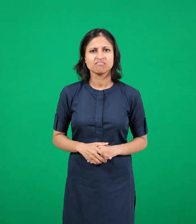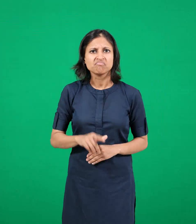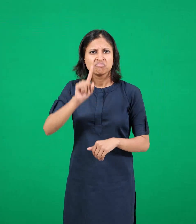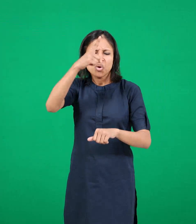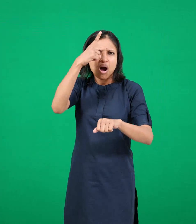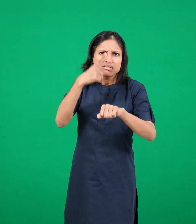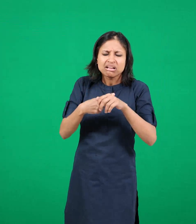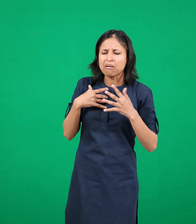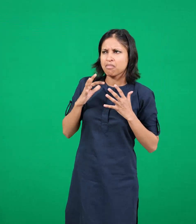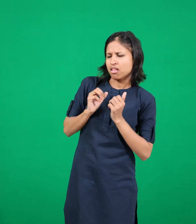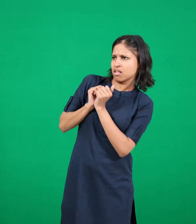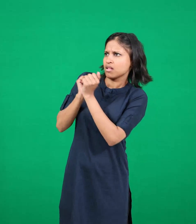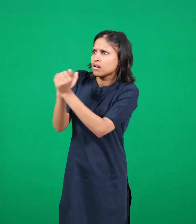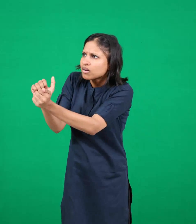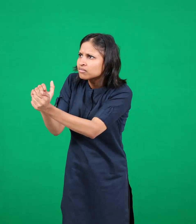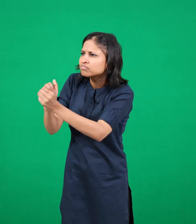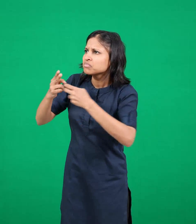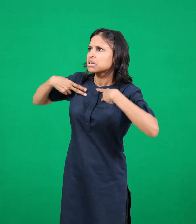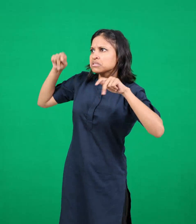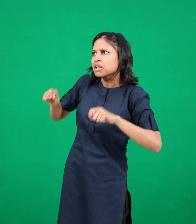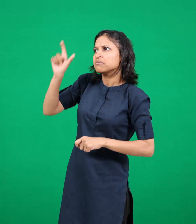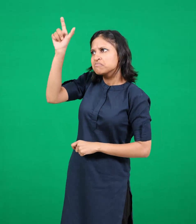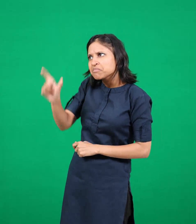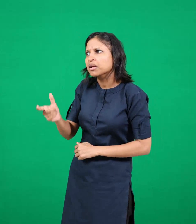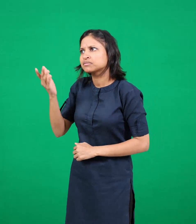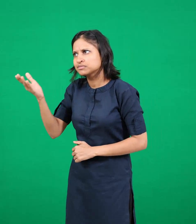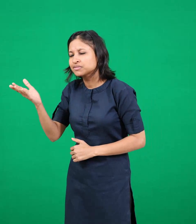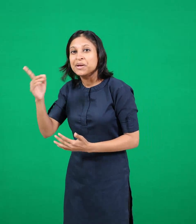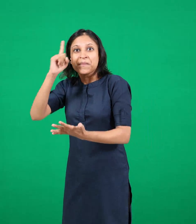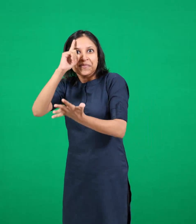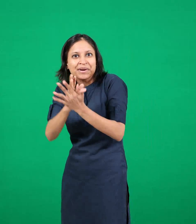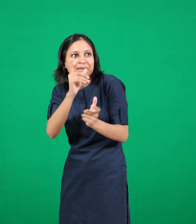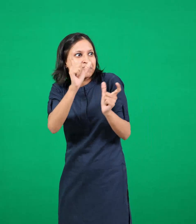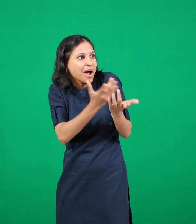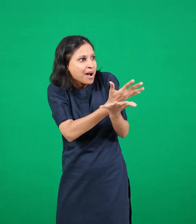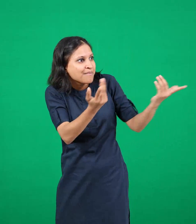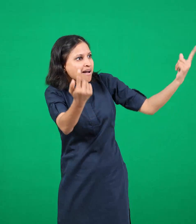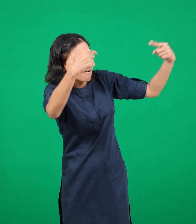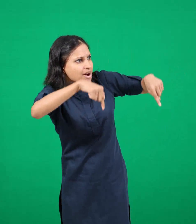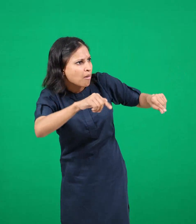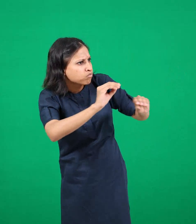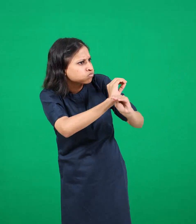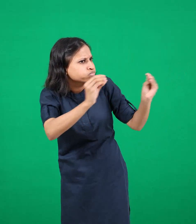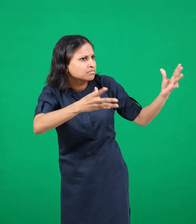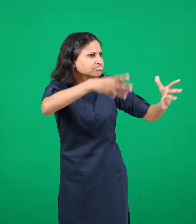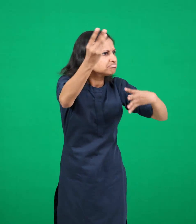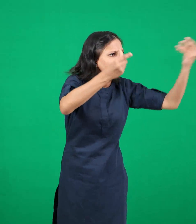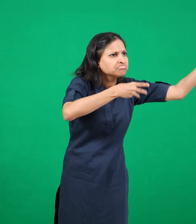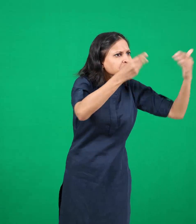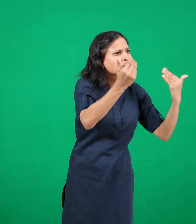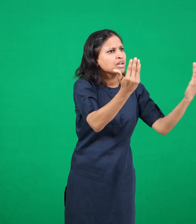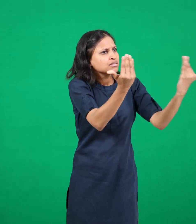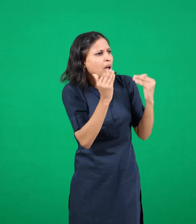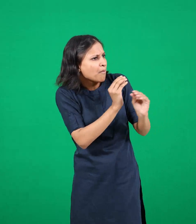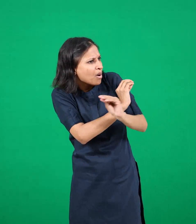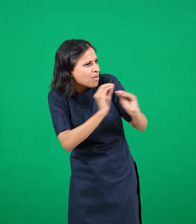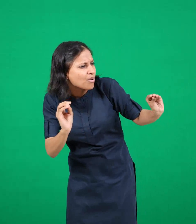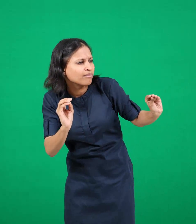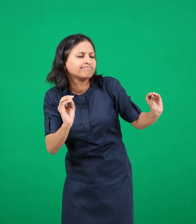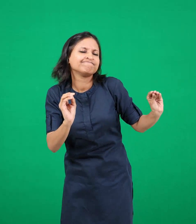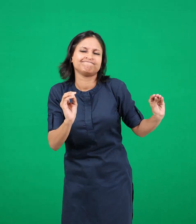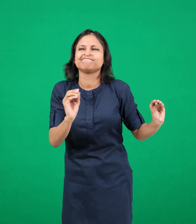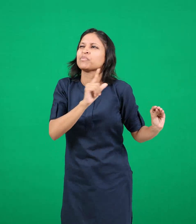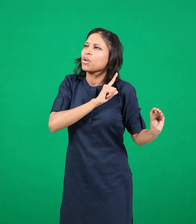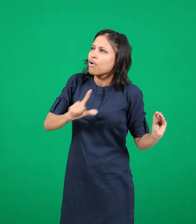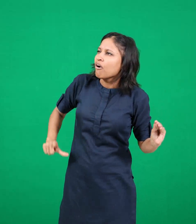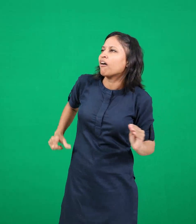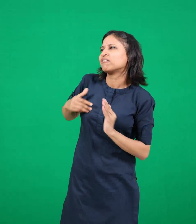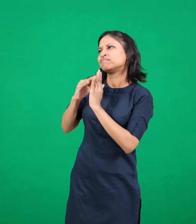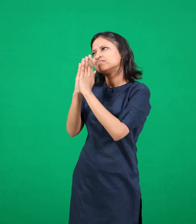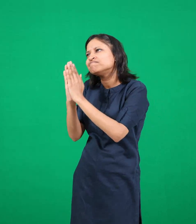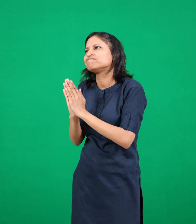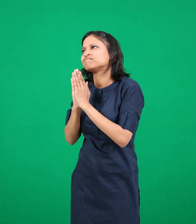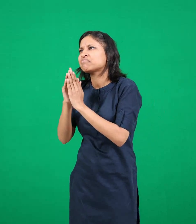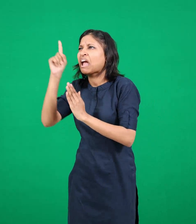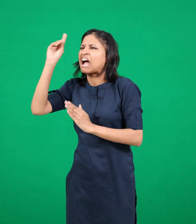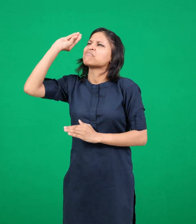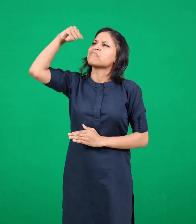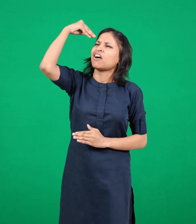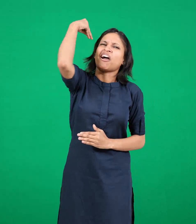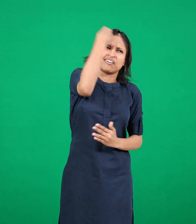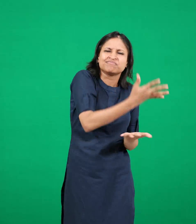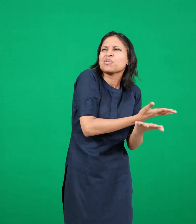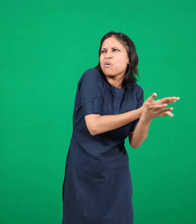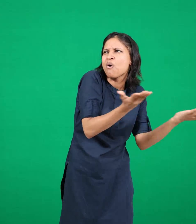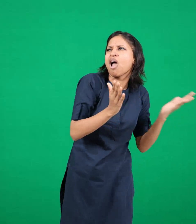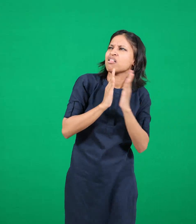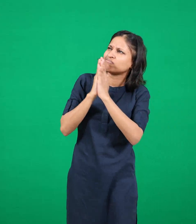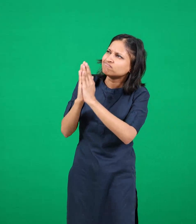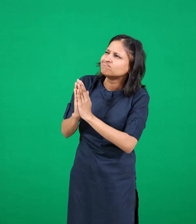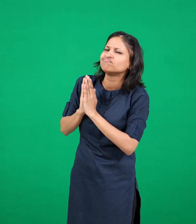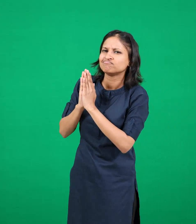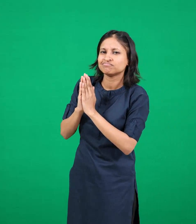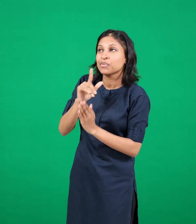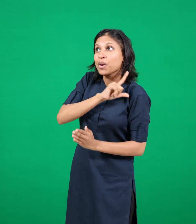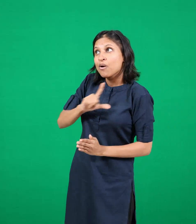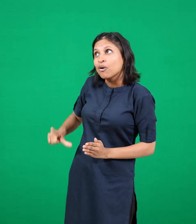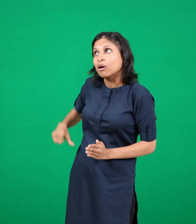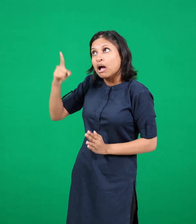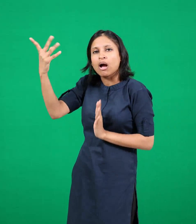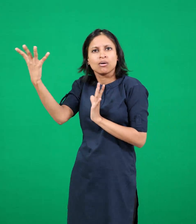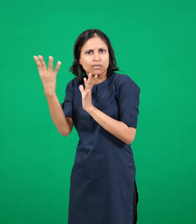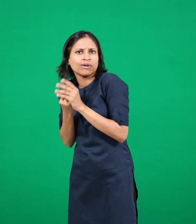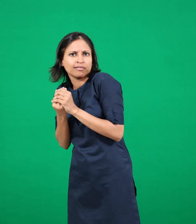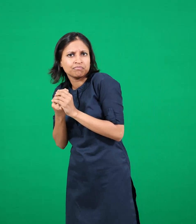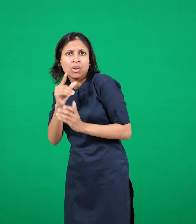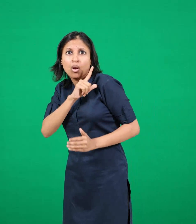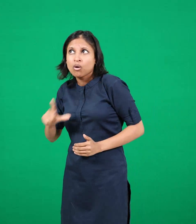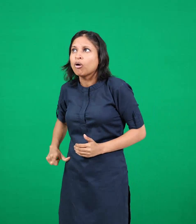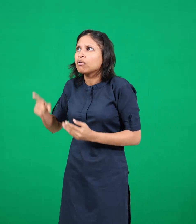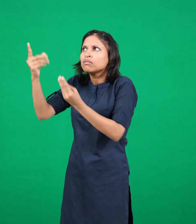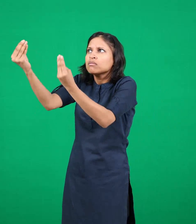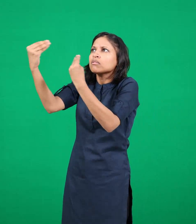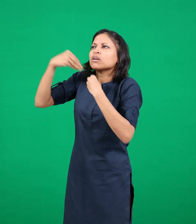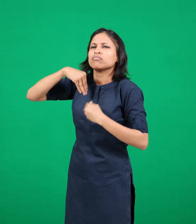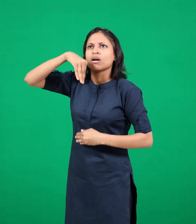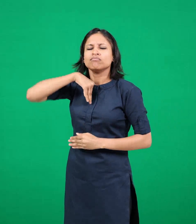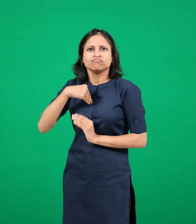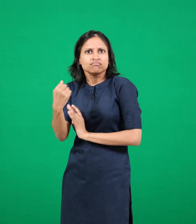At my first defense, no one stood with me, but everyone deserted me. May it not be charged against them.